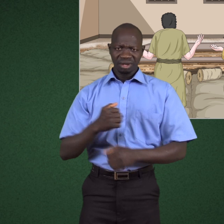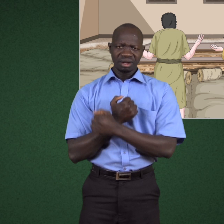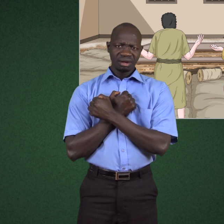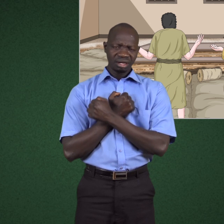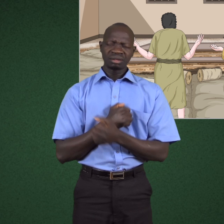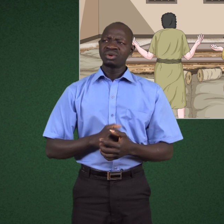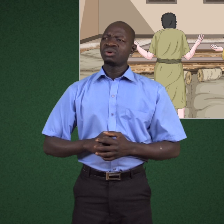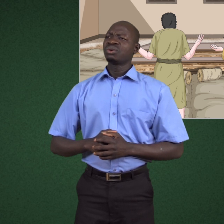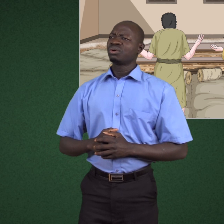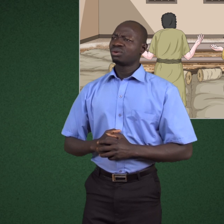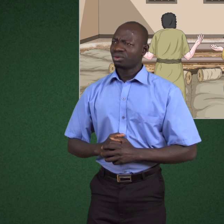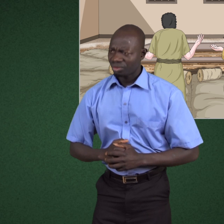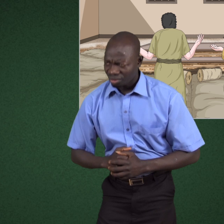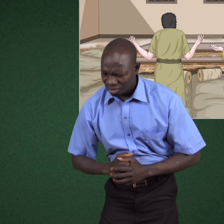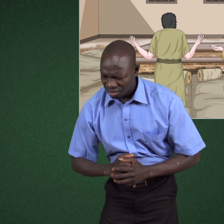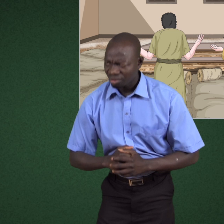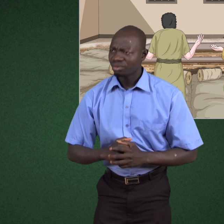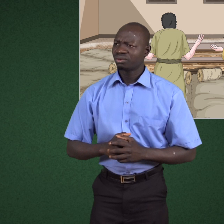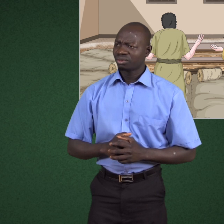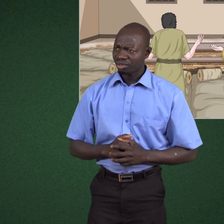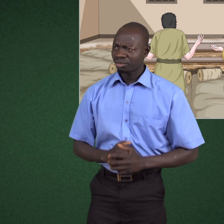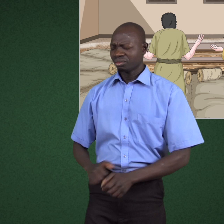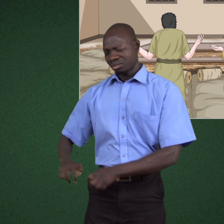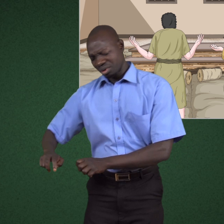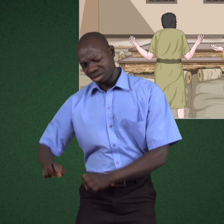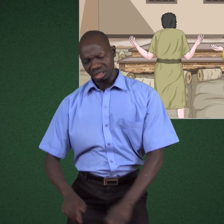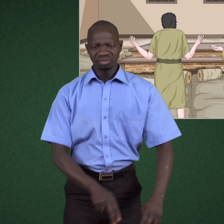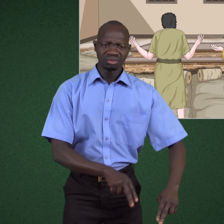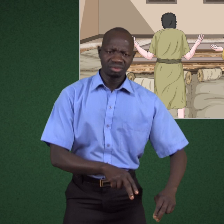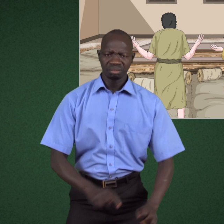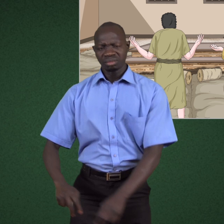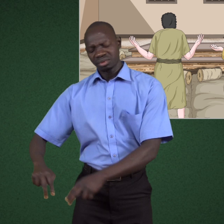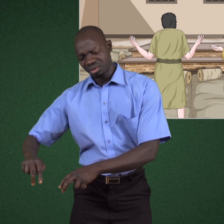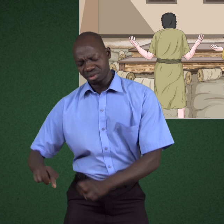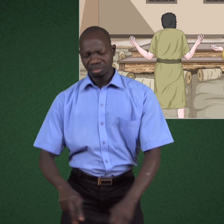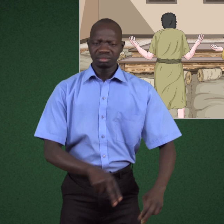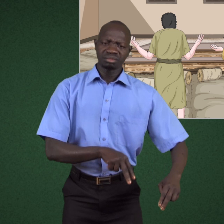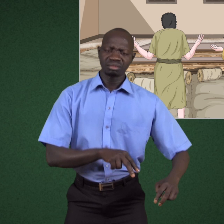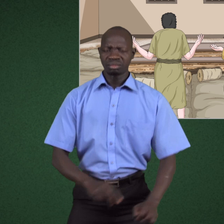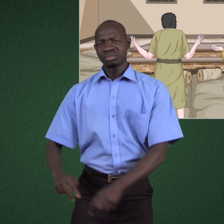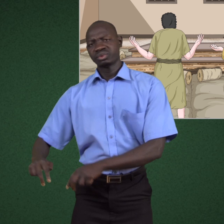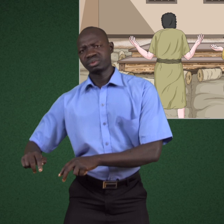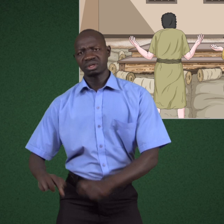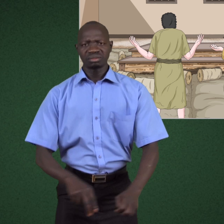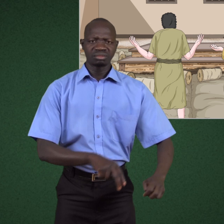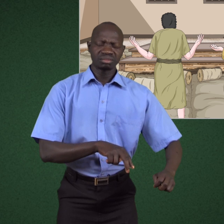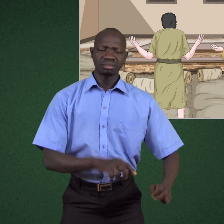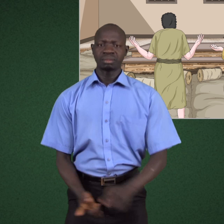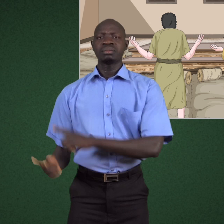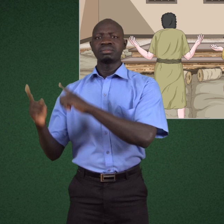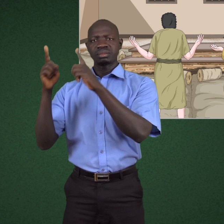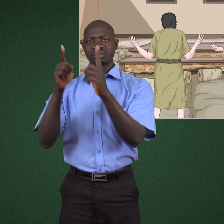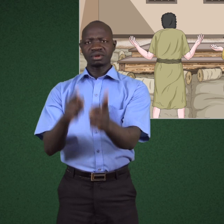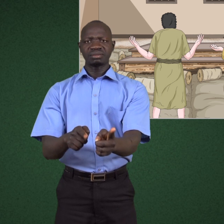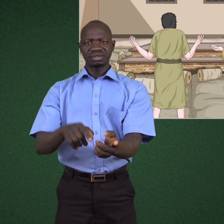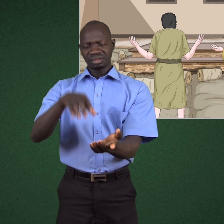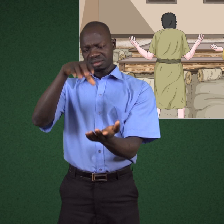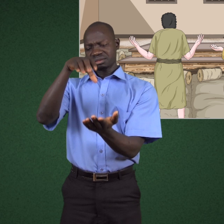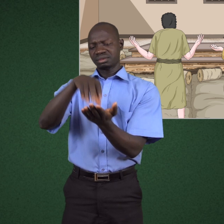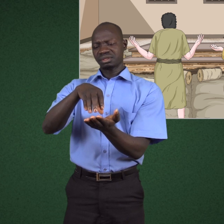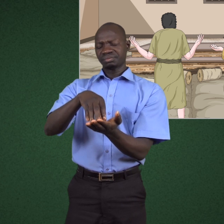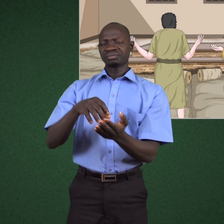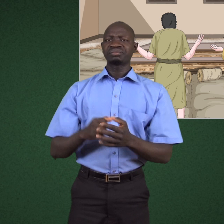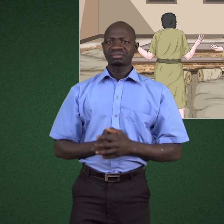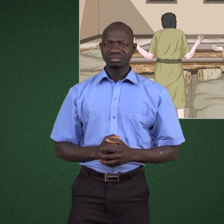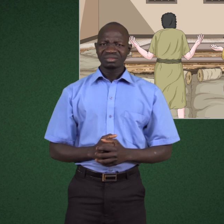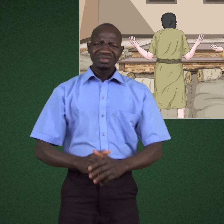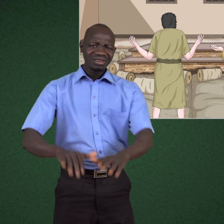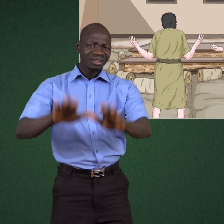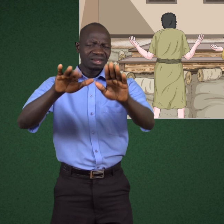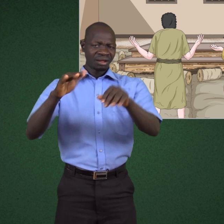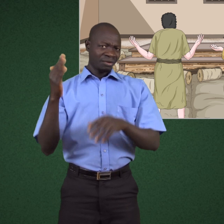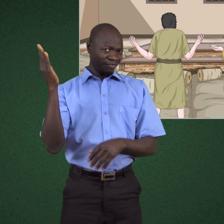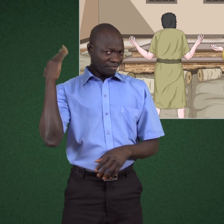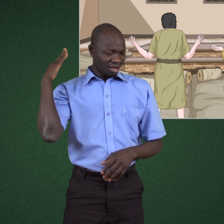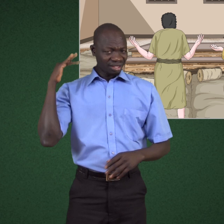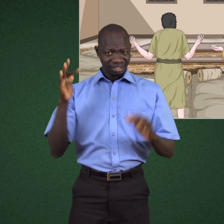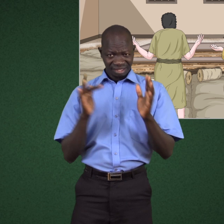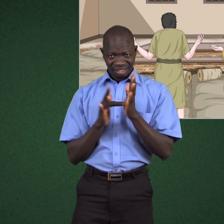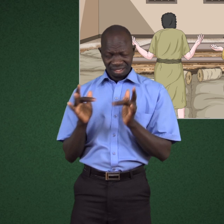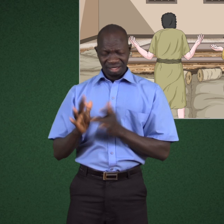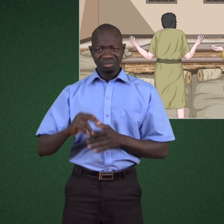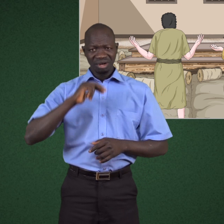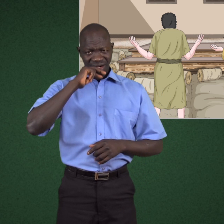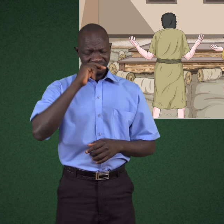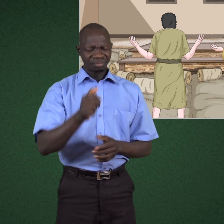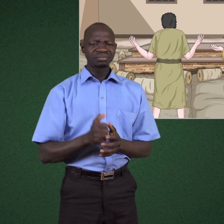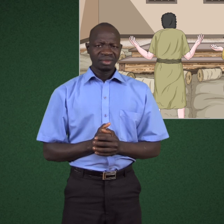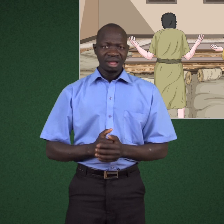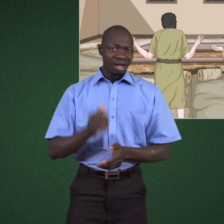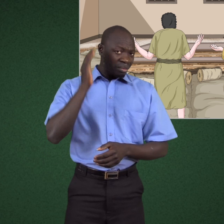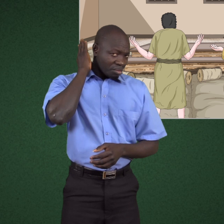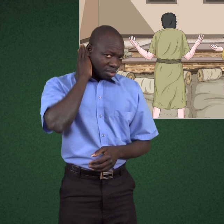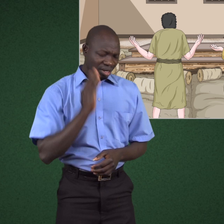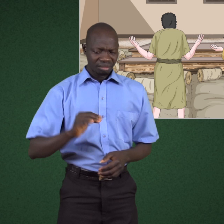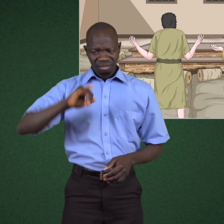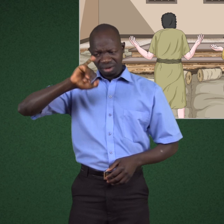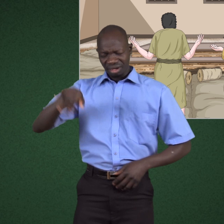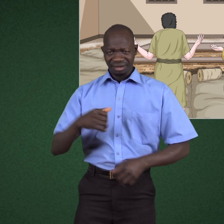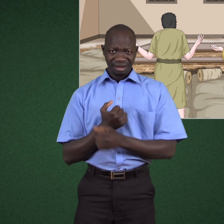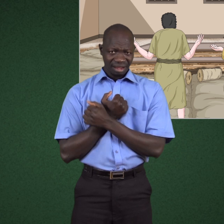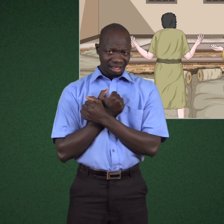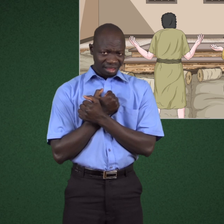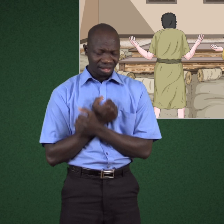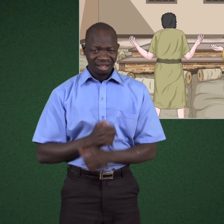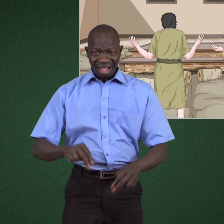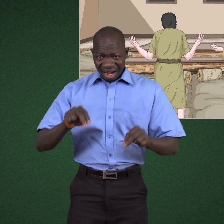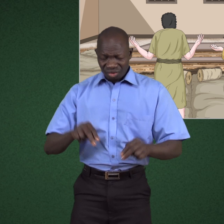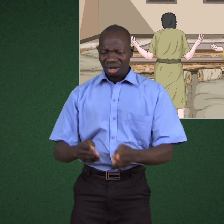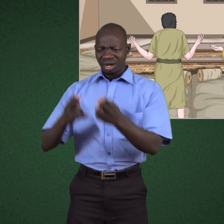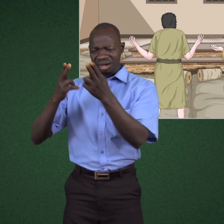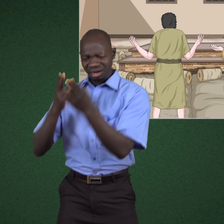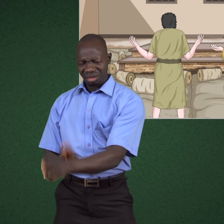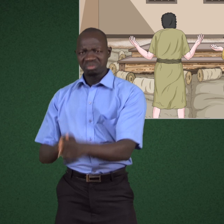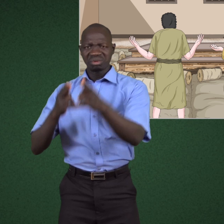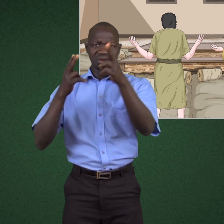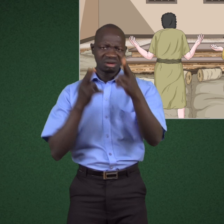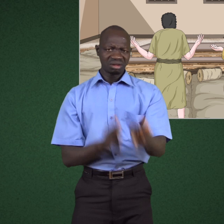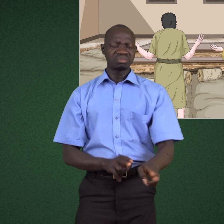Make preparations there.”